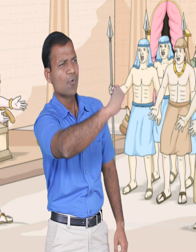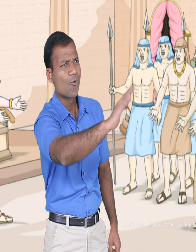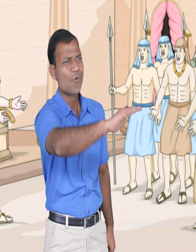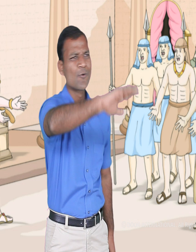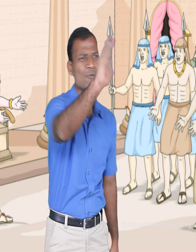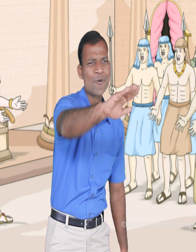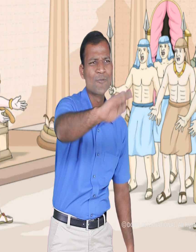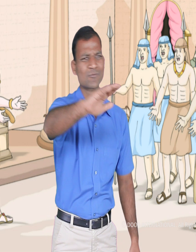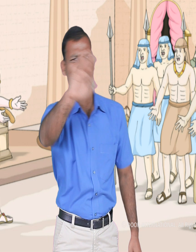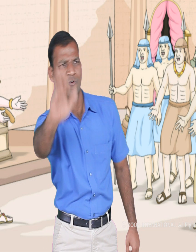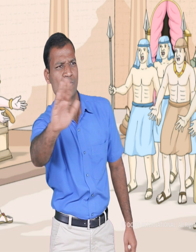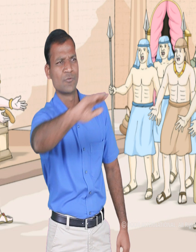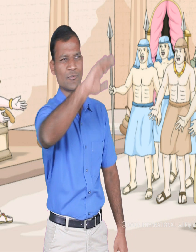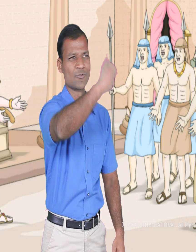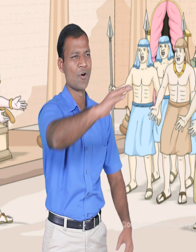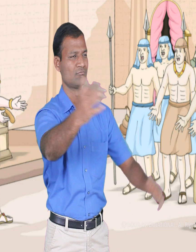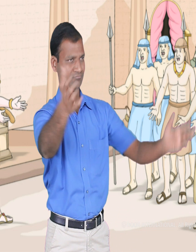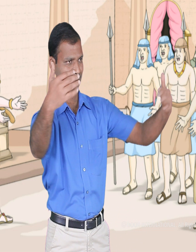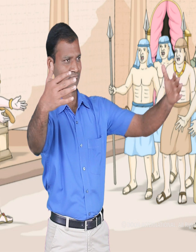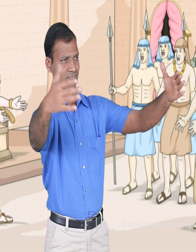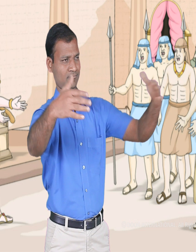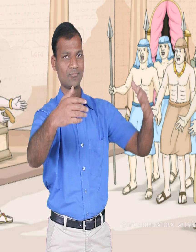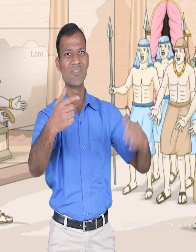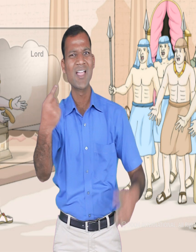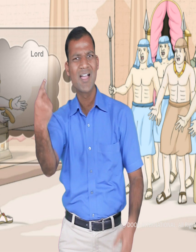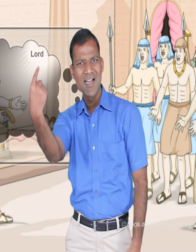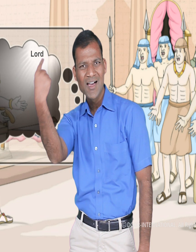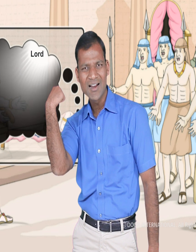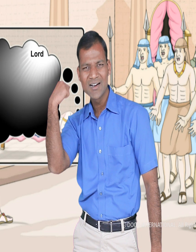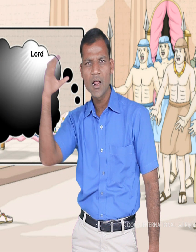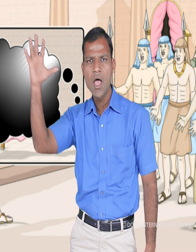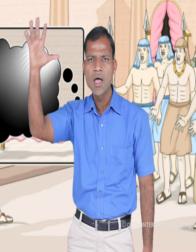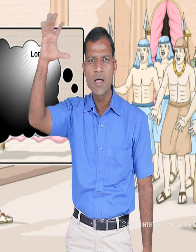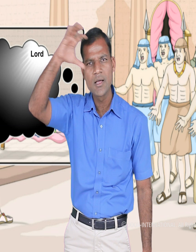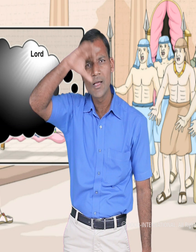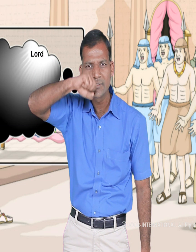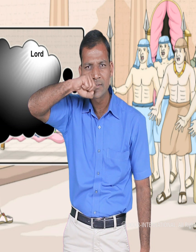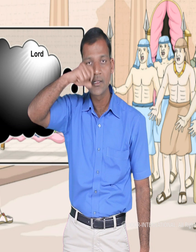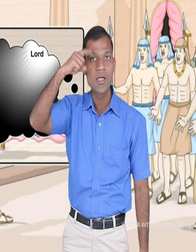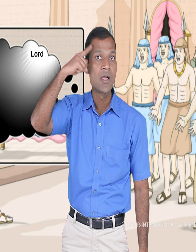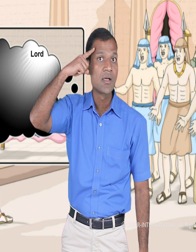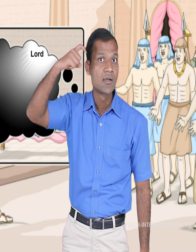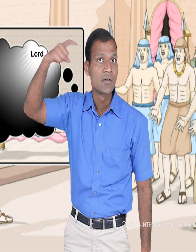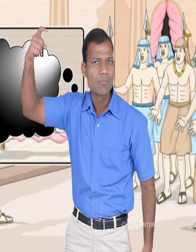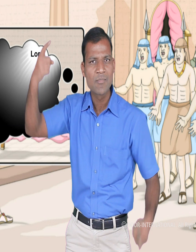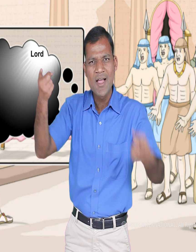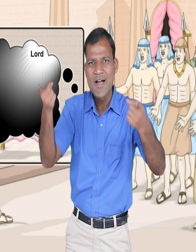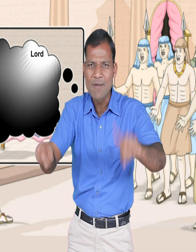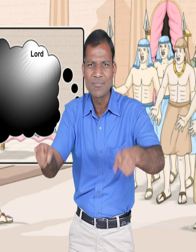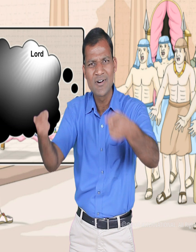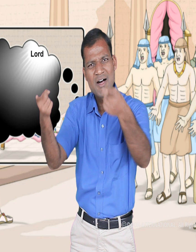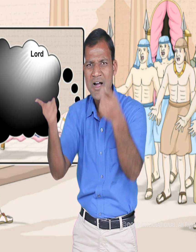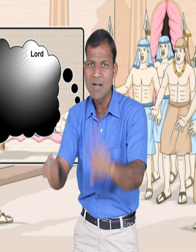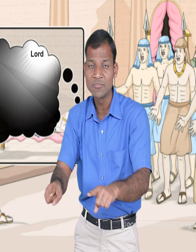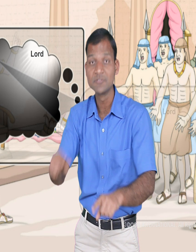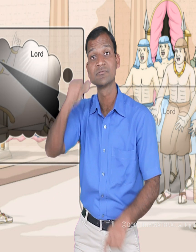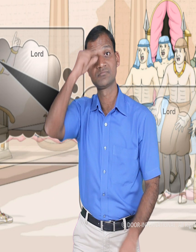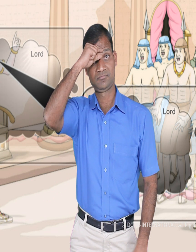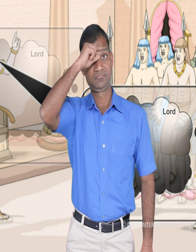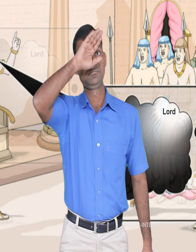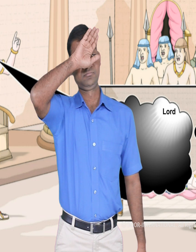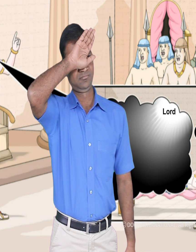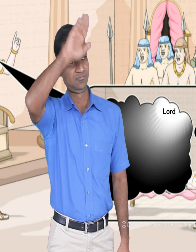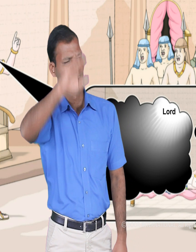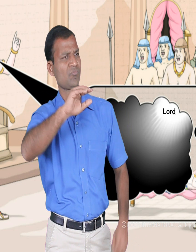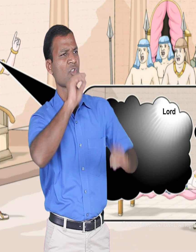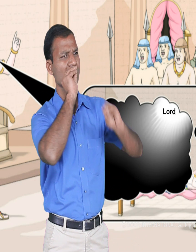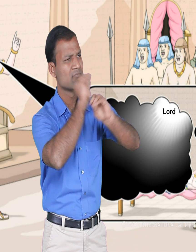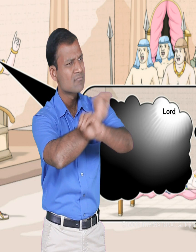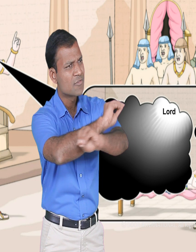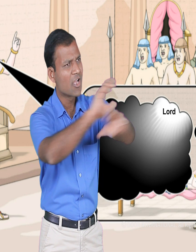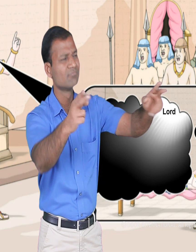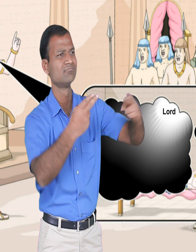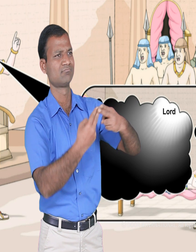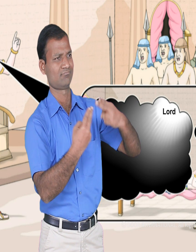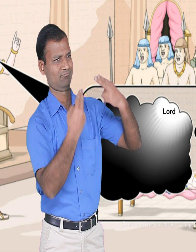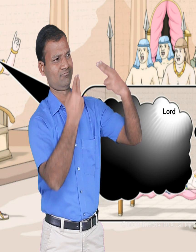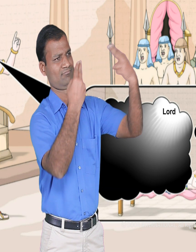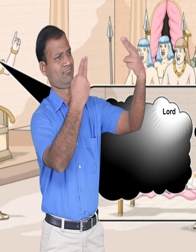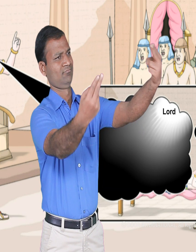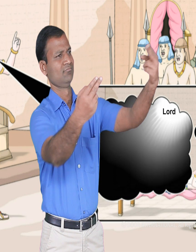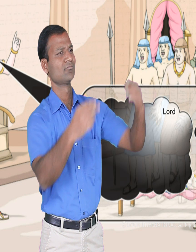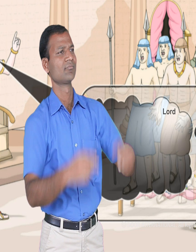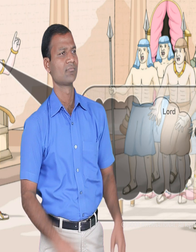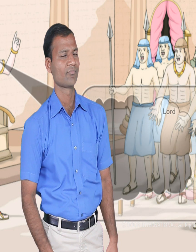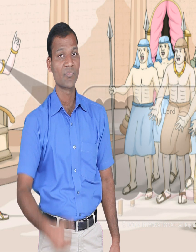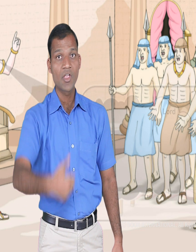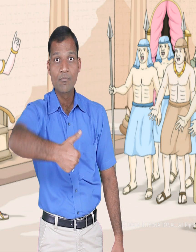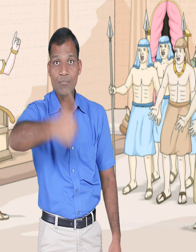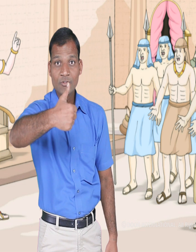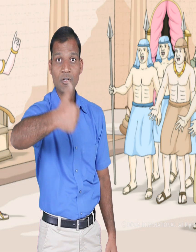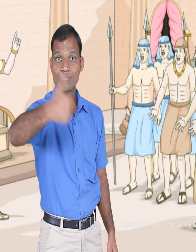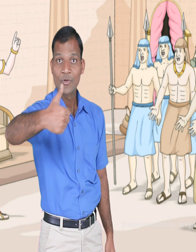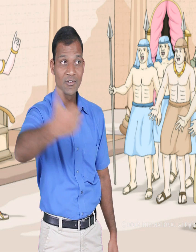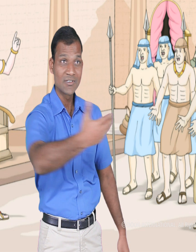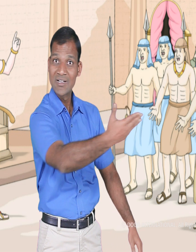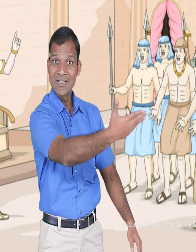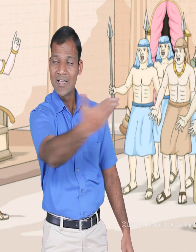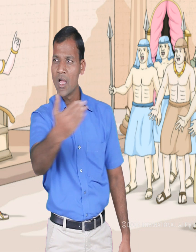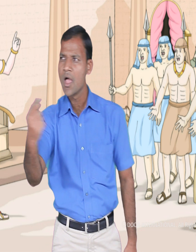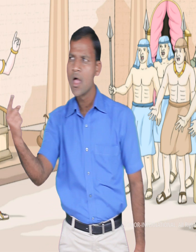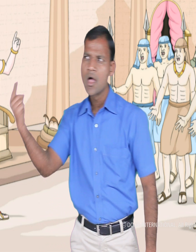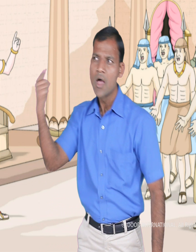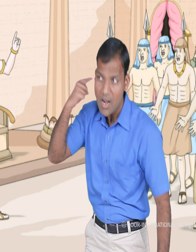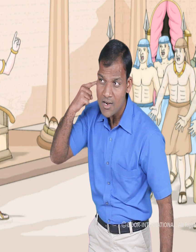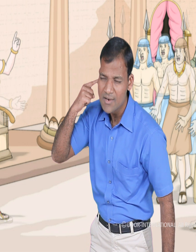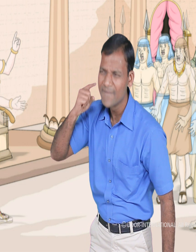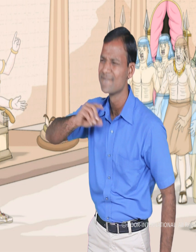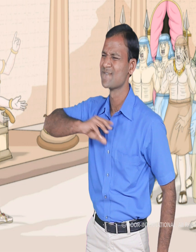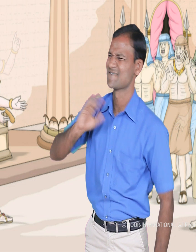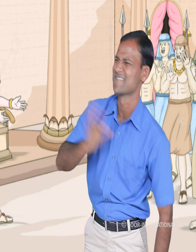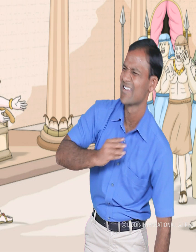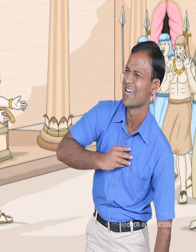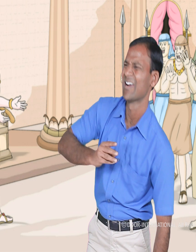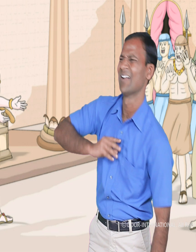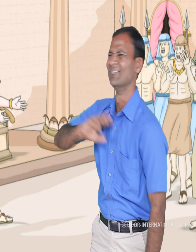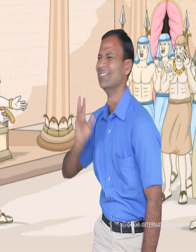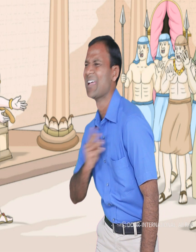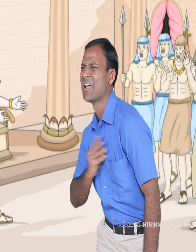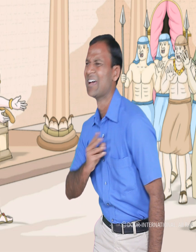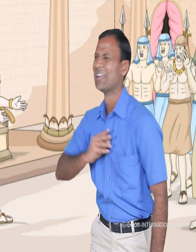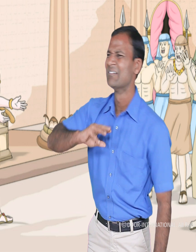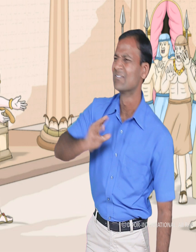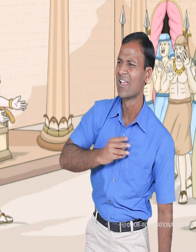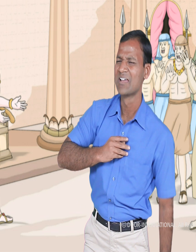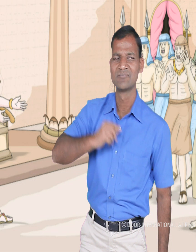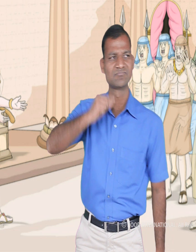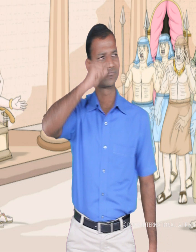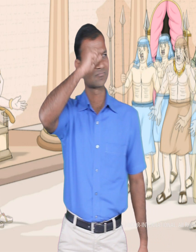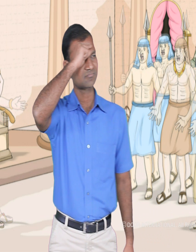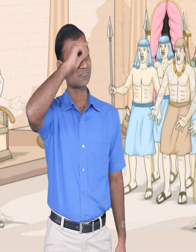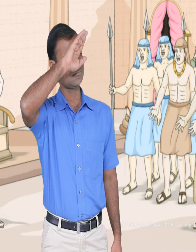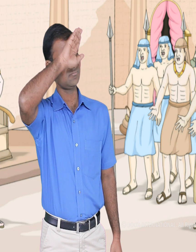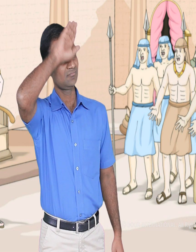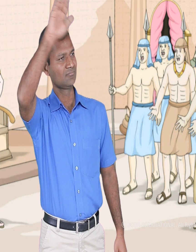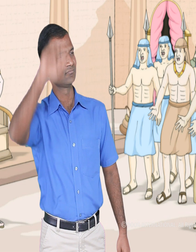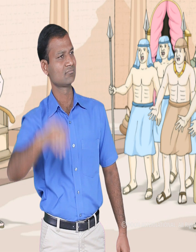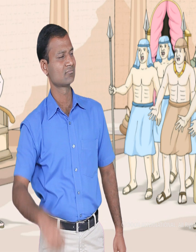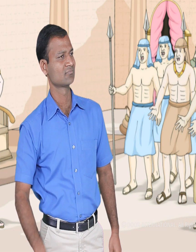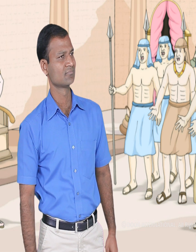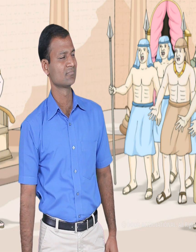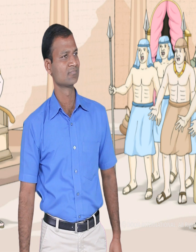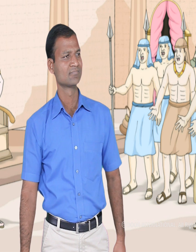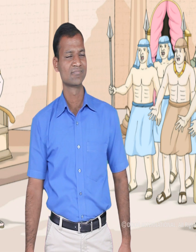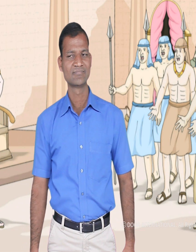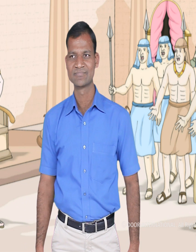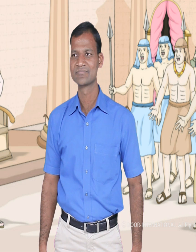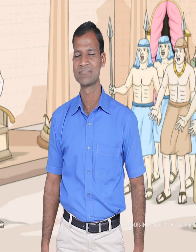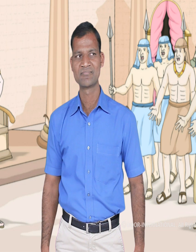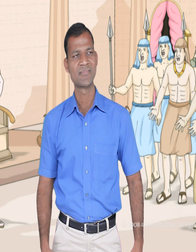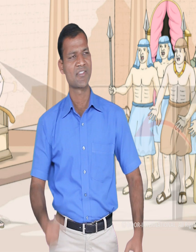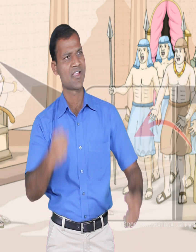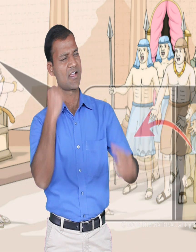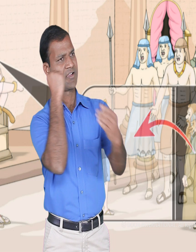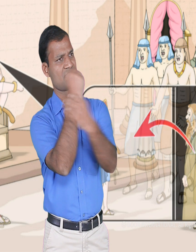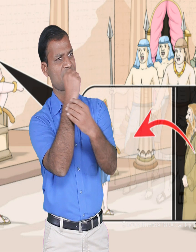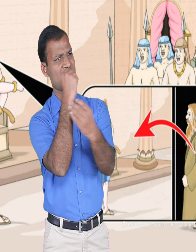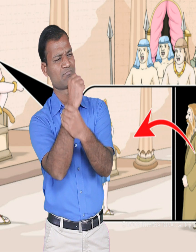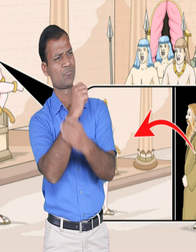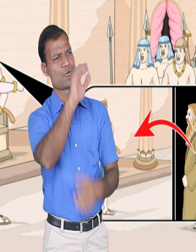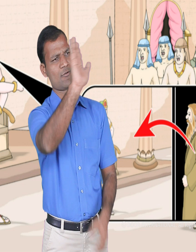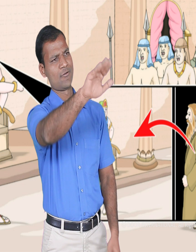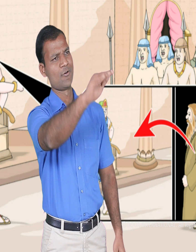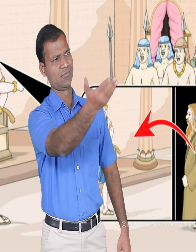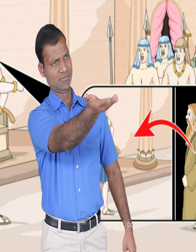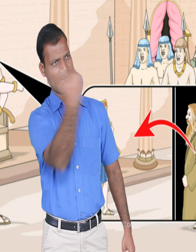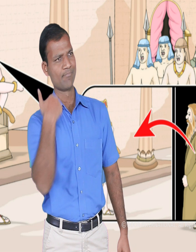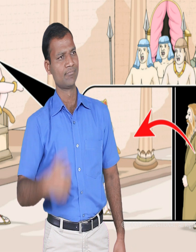and when he described to them all that had happened, the men were terrified.